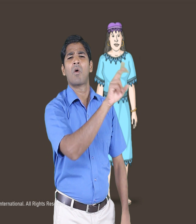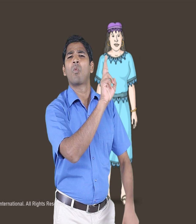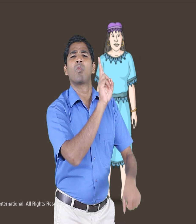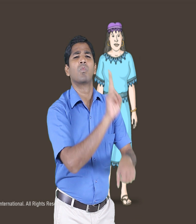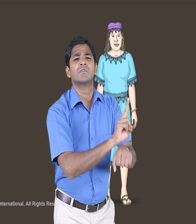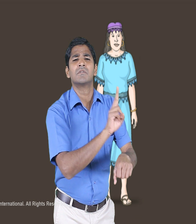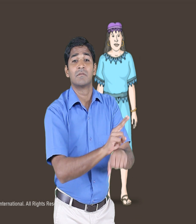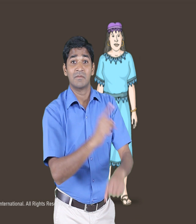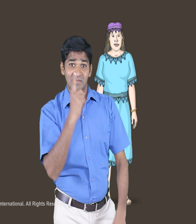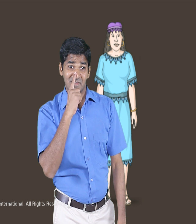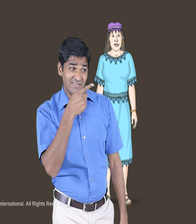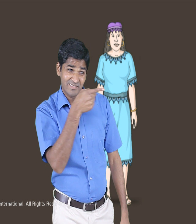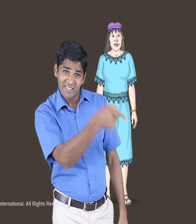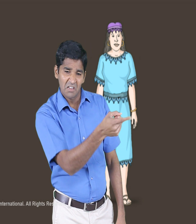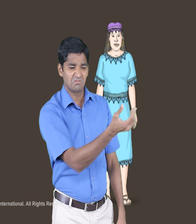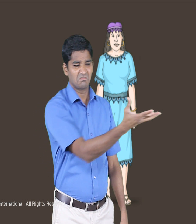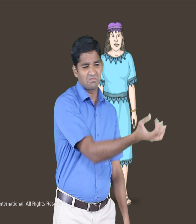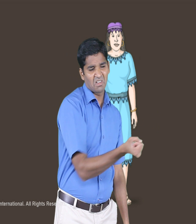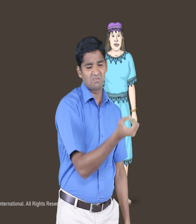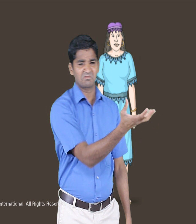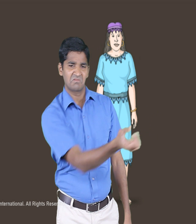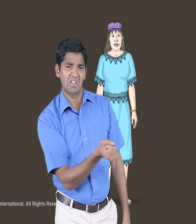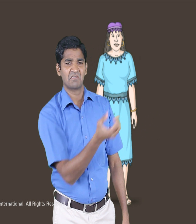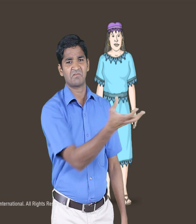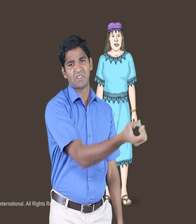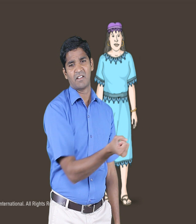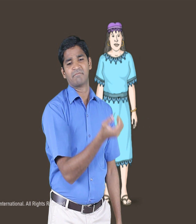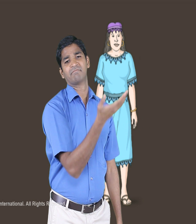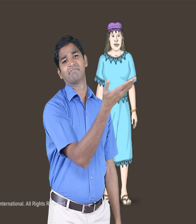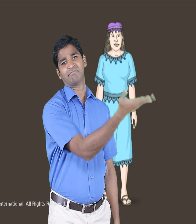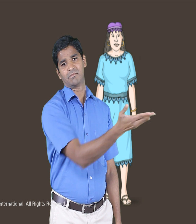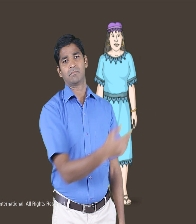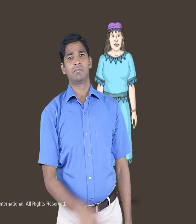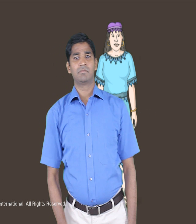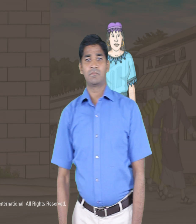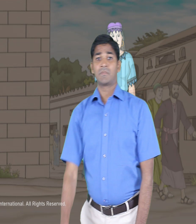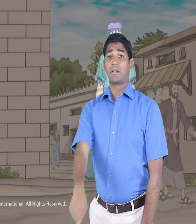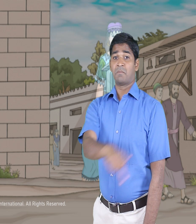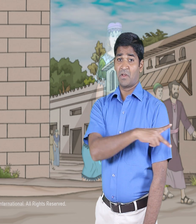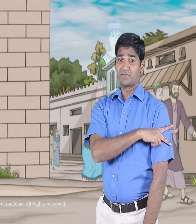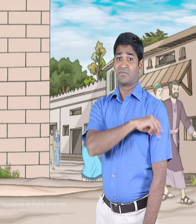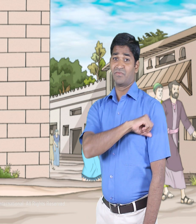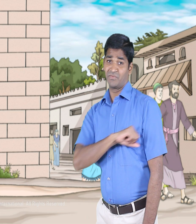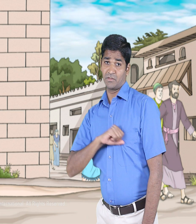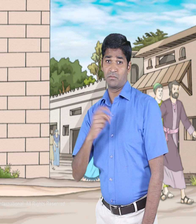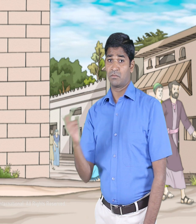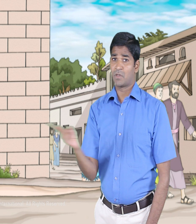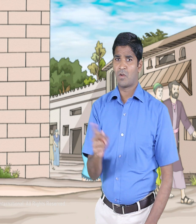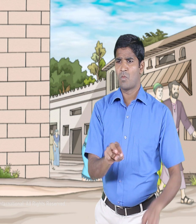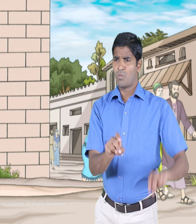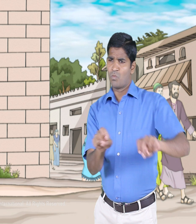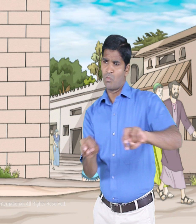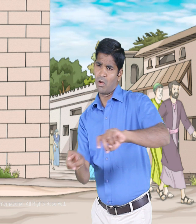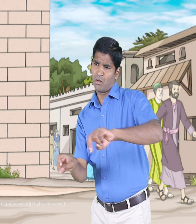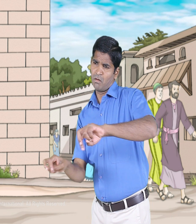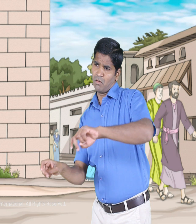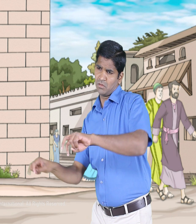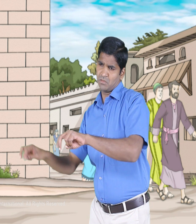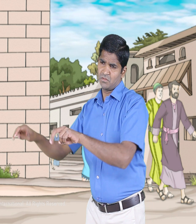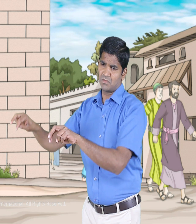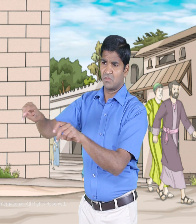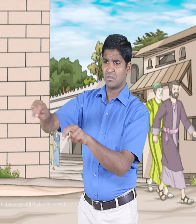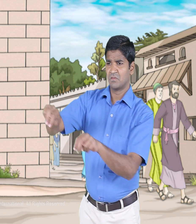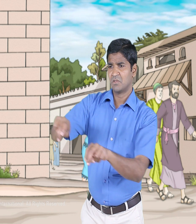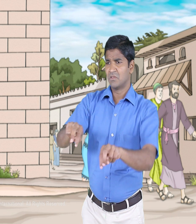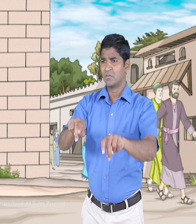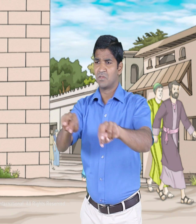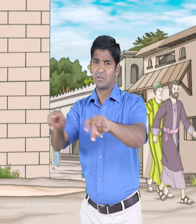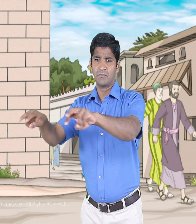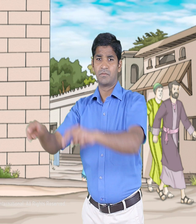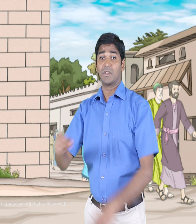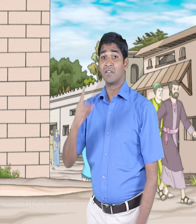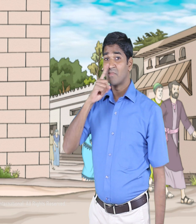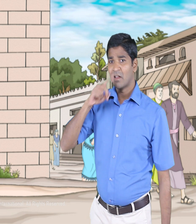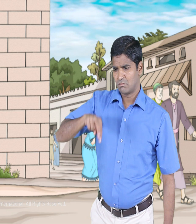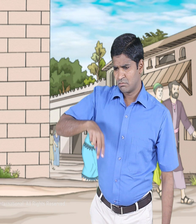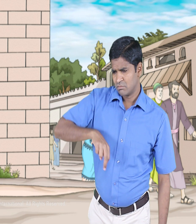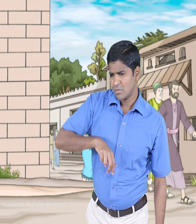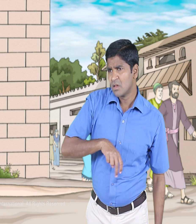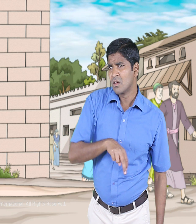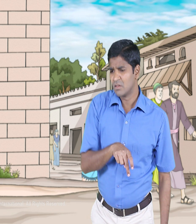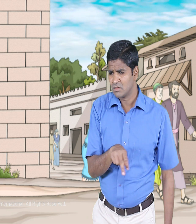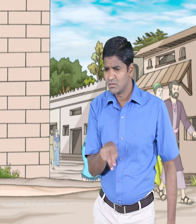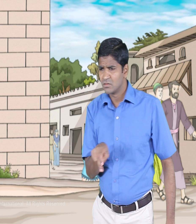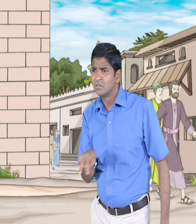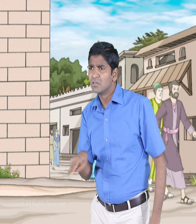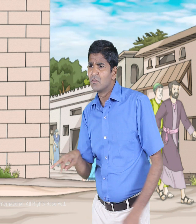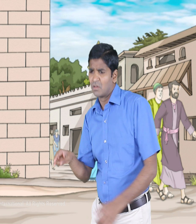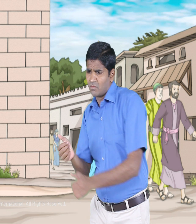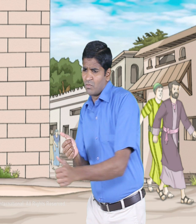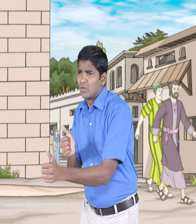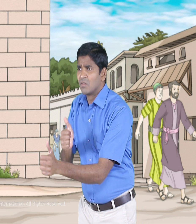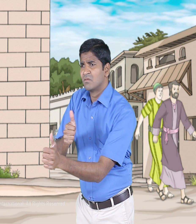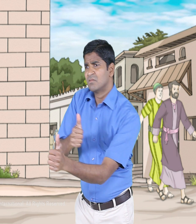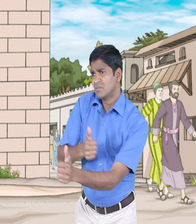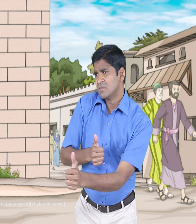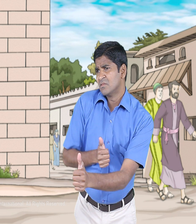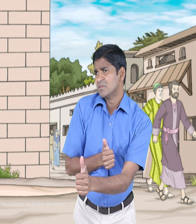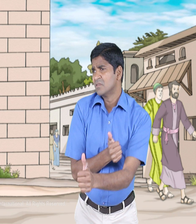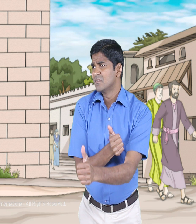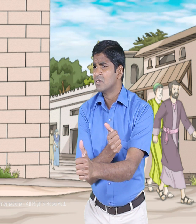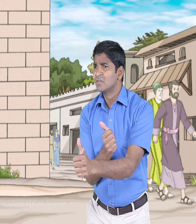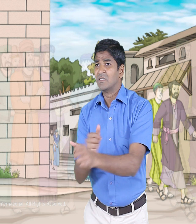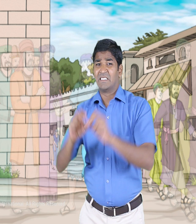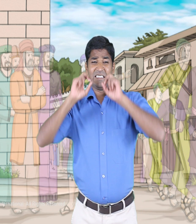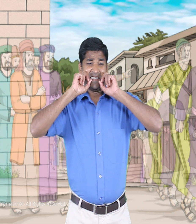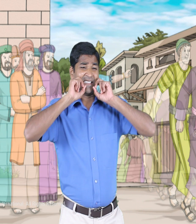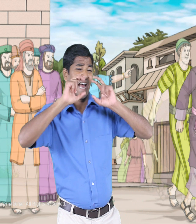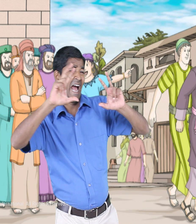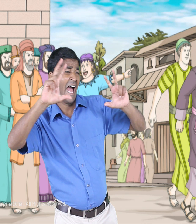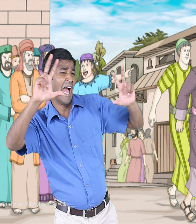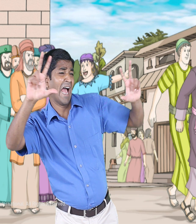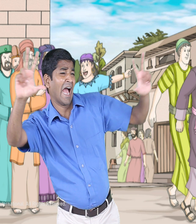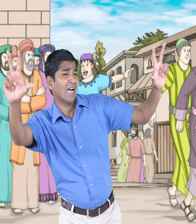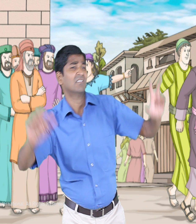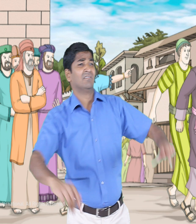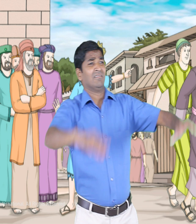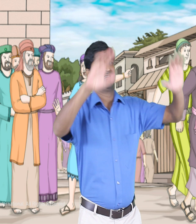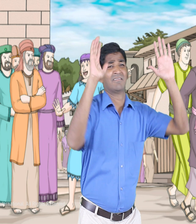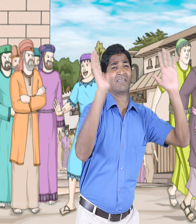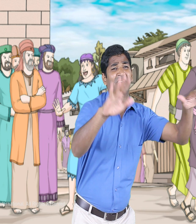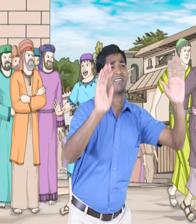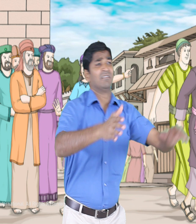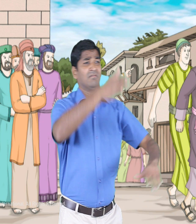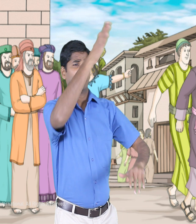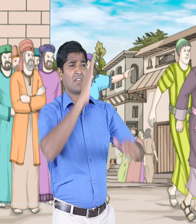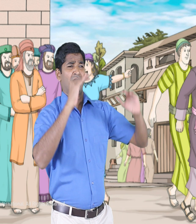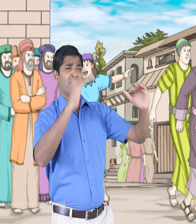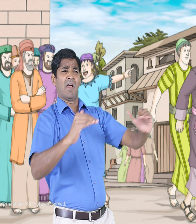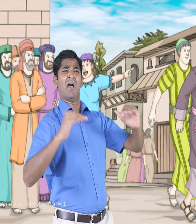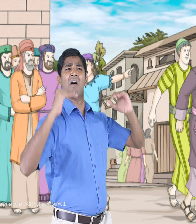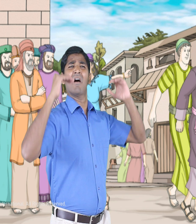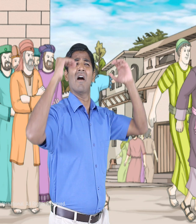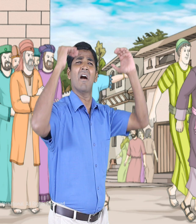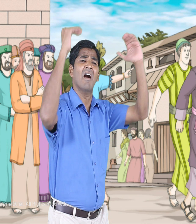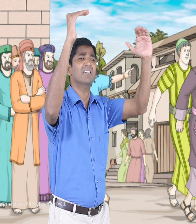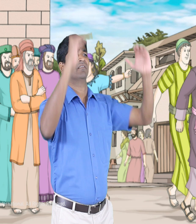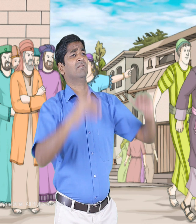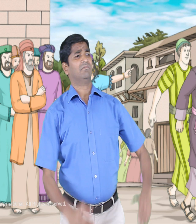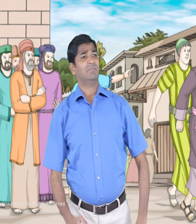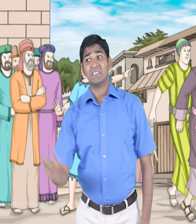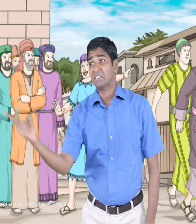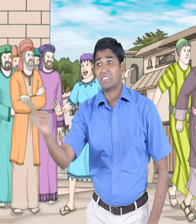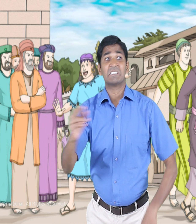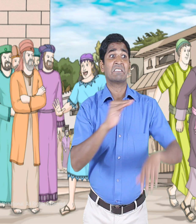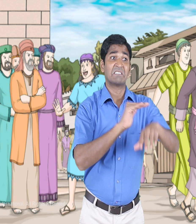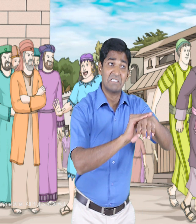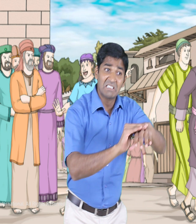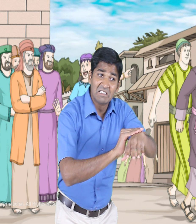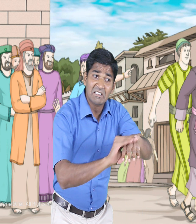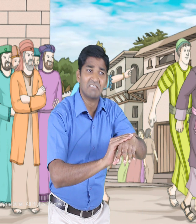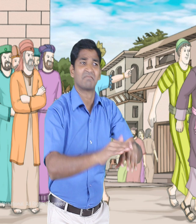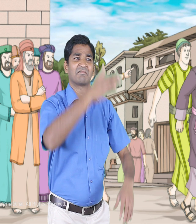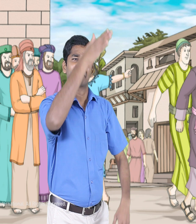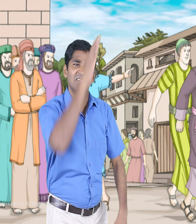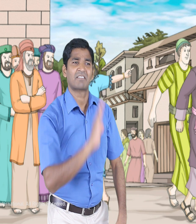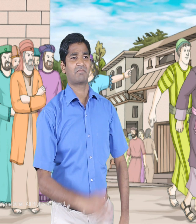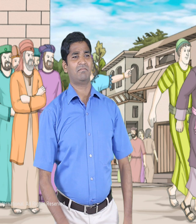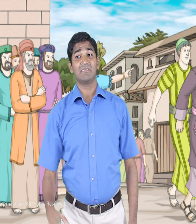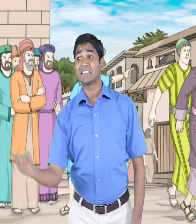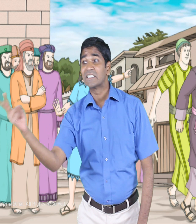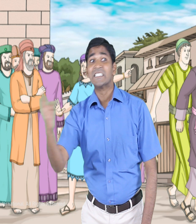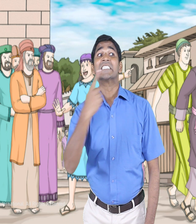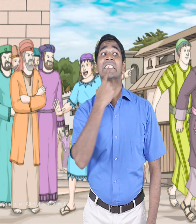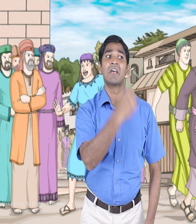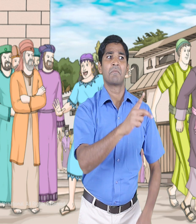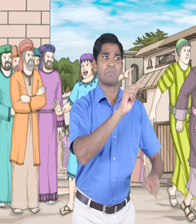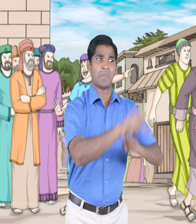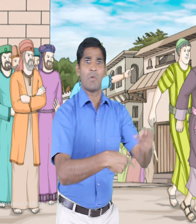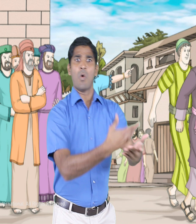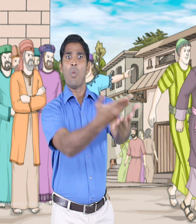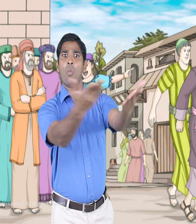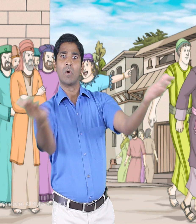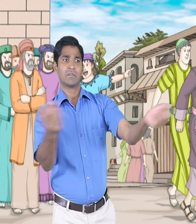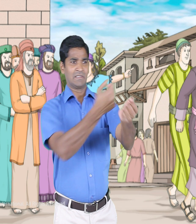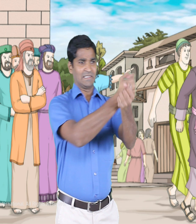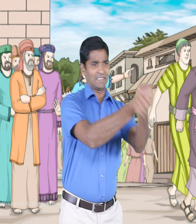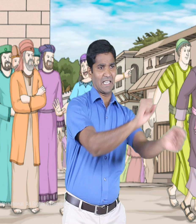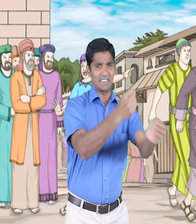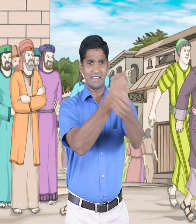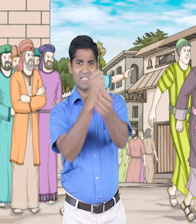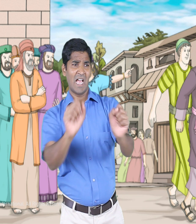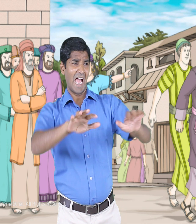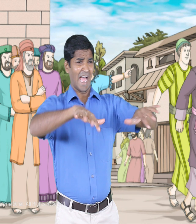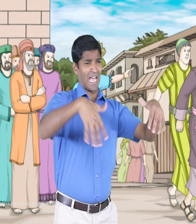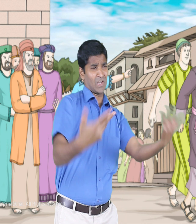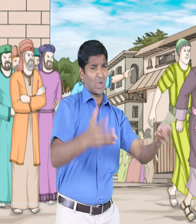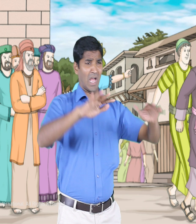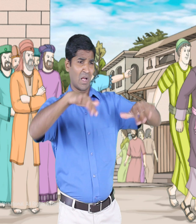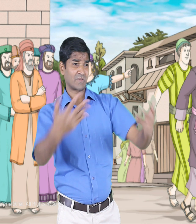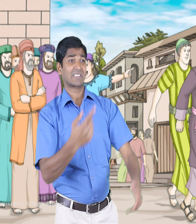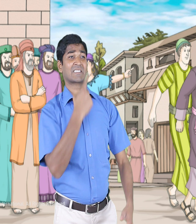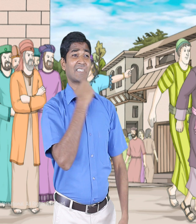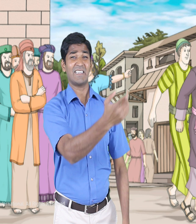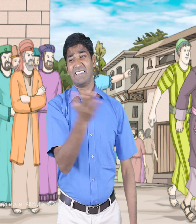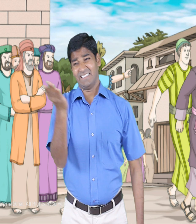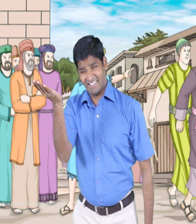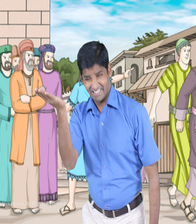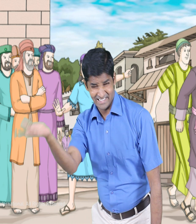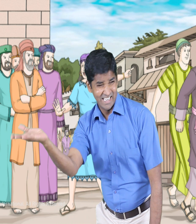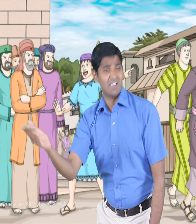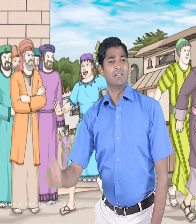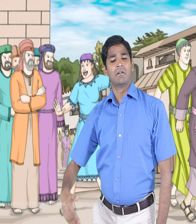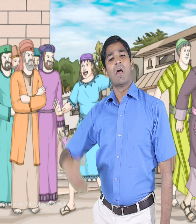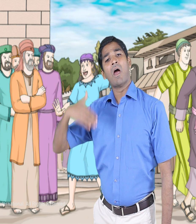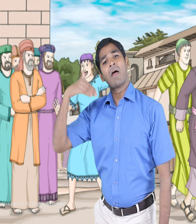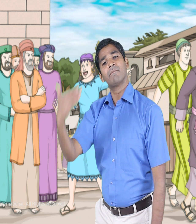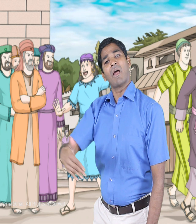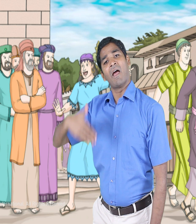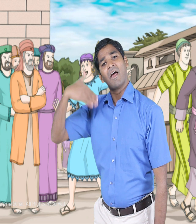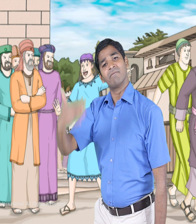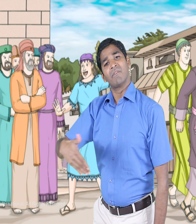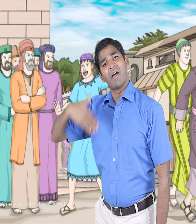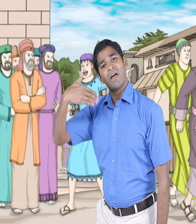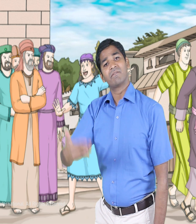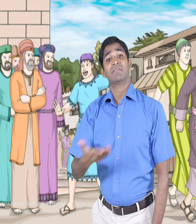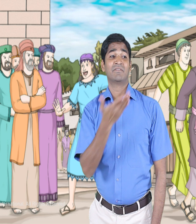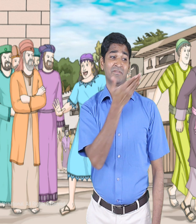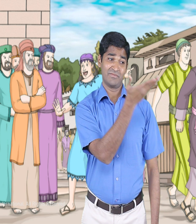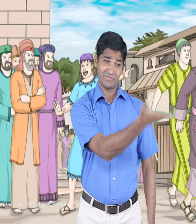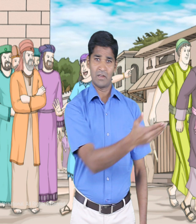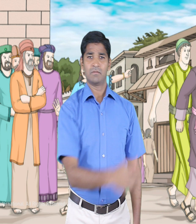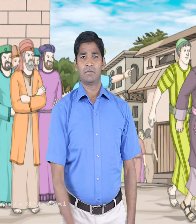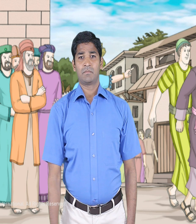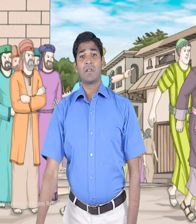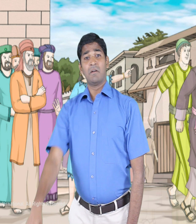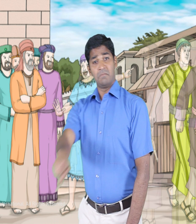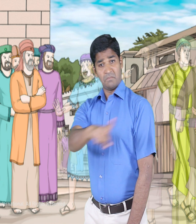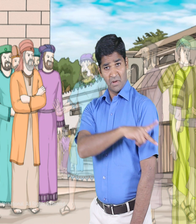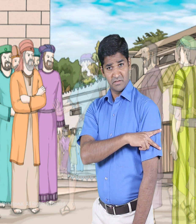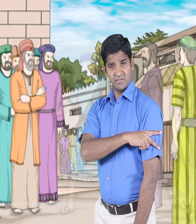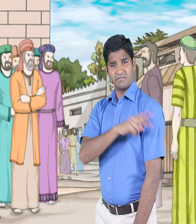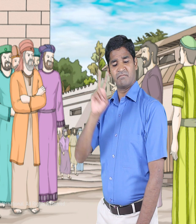This girl followed Paul and the rest of us, shouting, “These men are servants of the Most High God, who are proclaiming to you the way of salvation!”